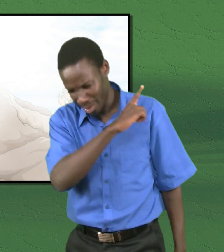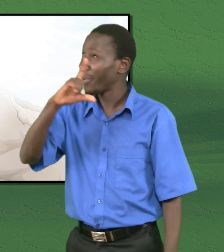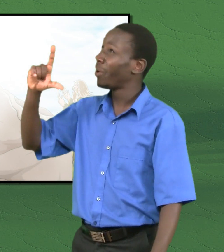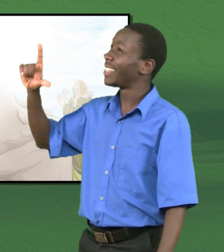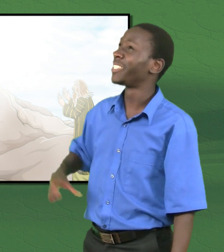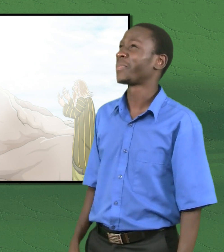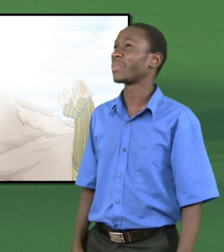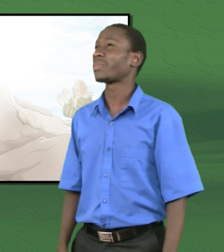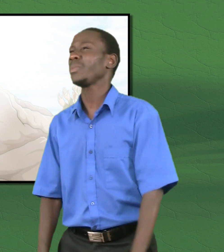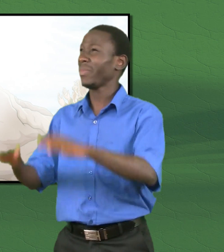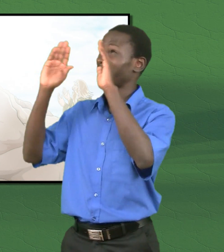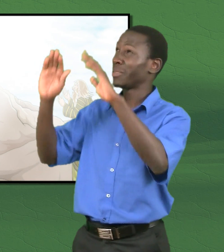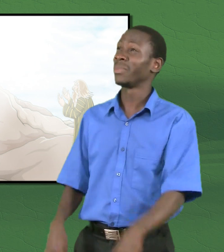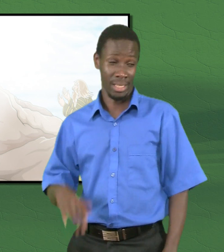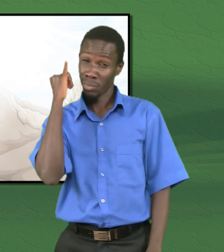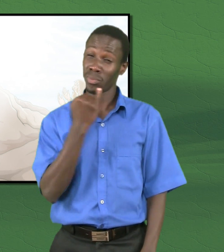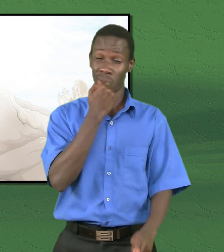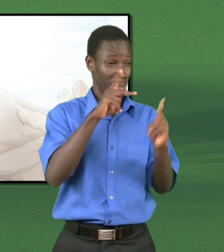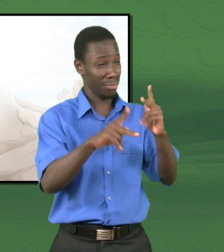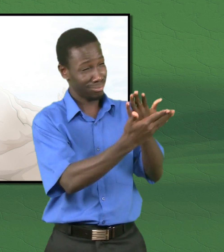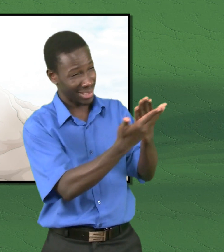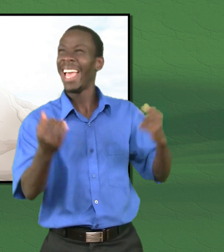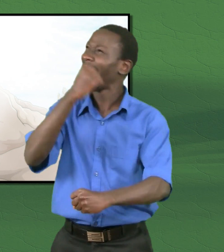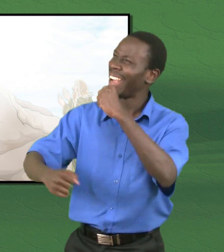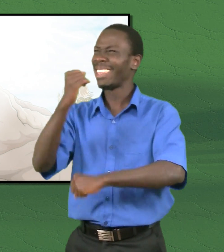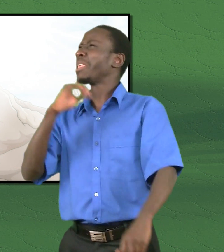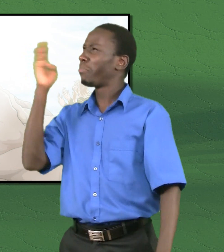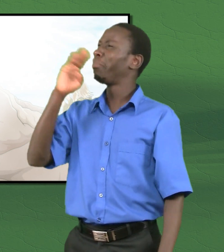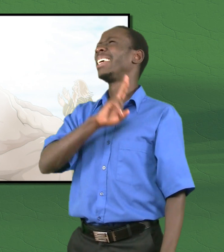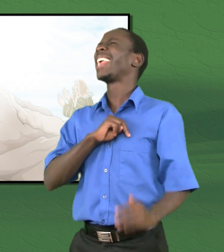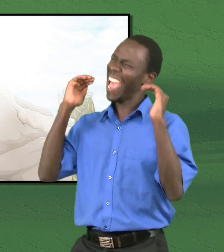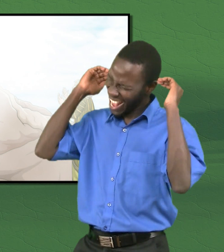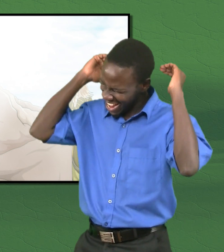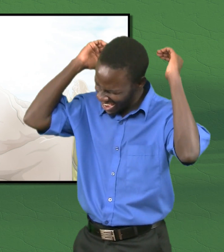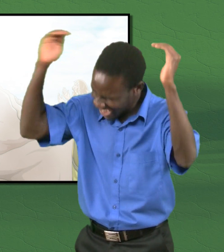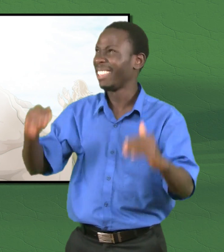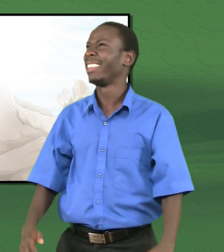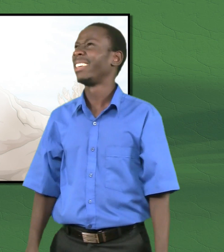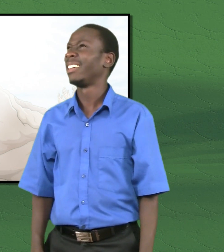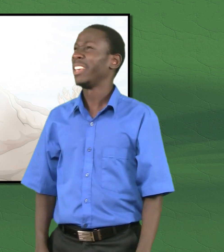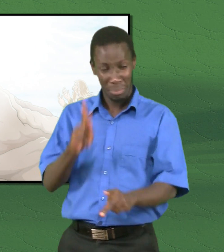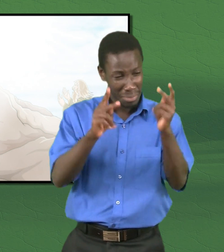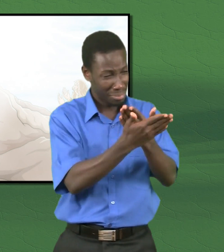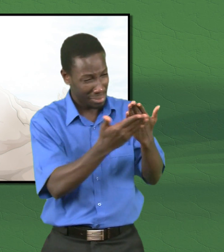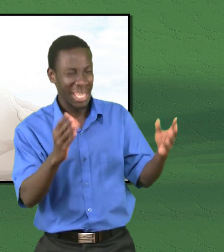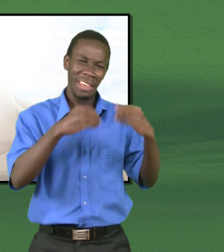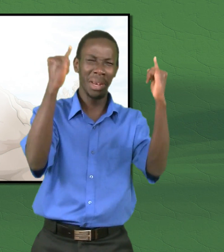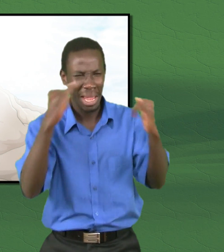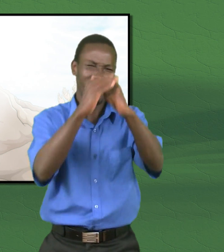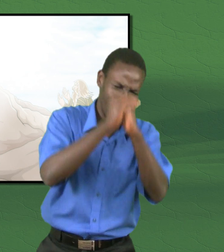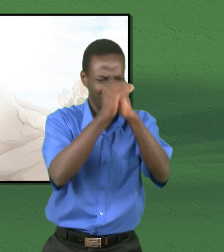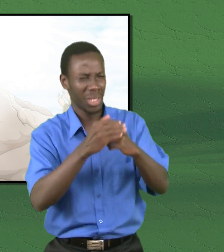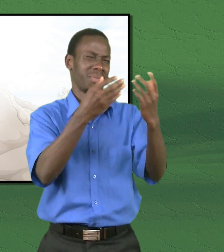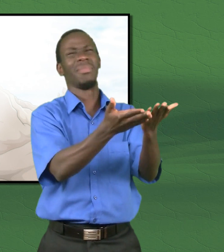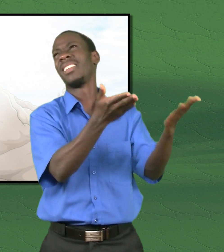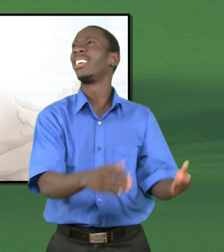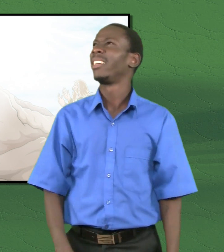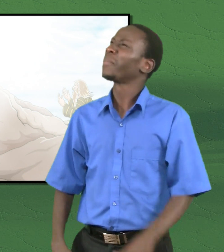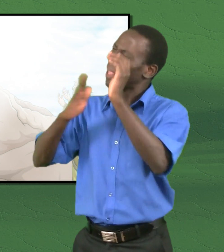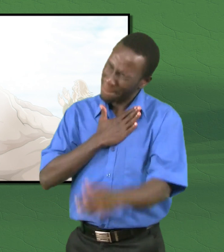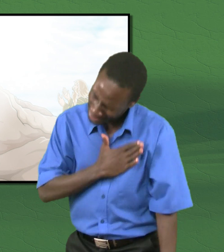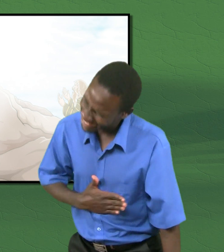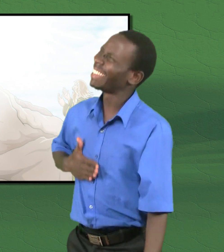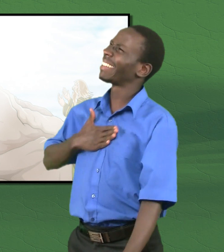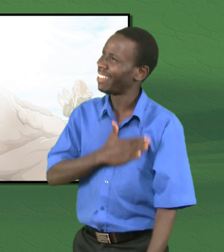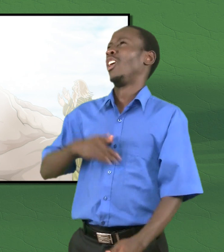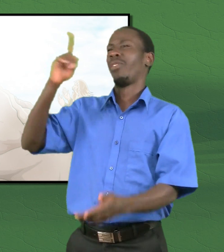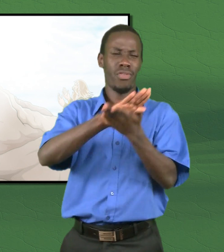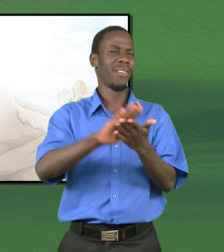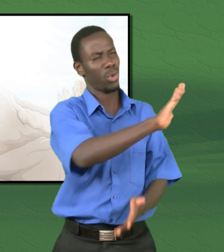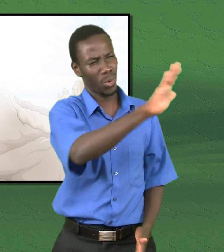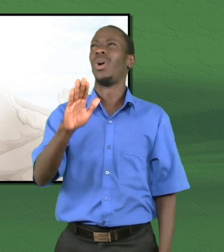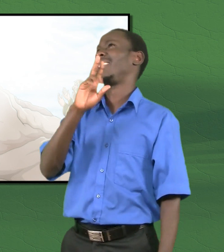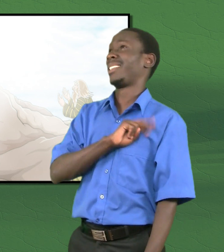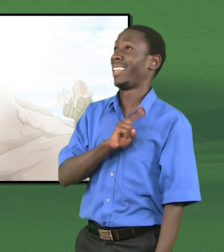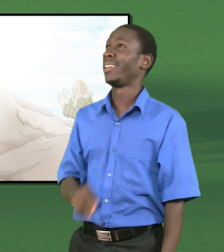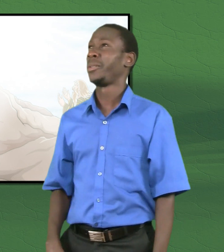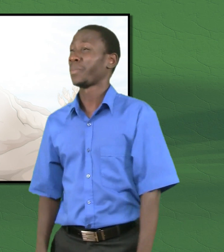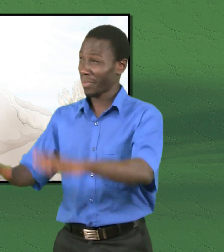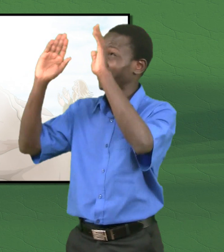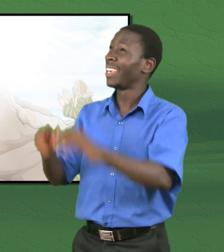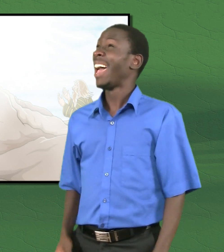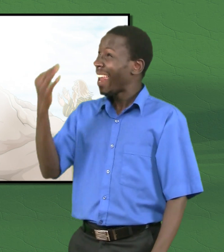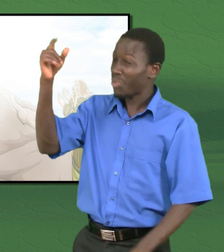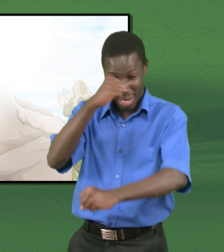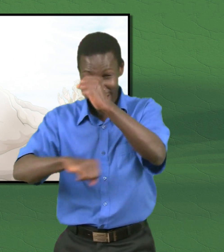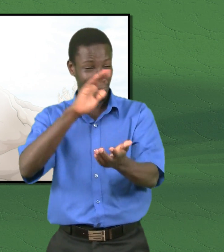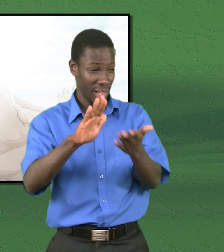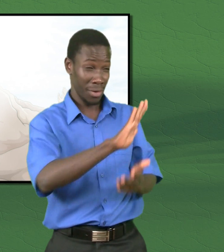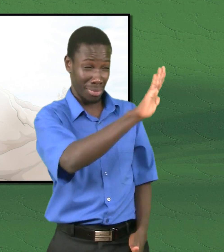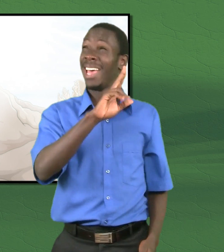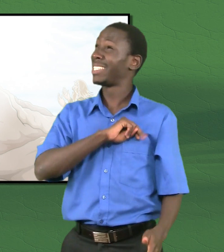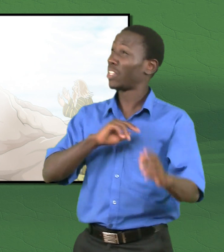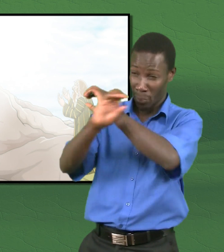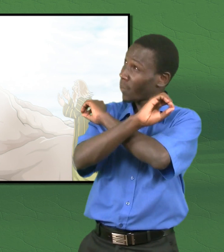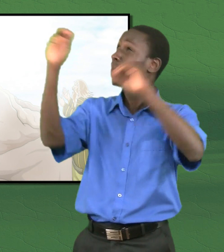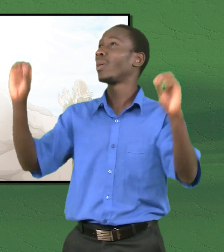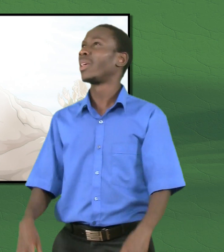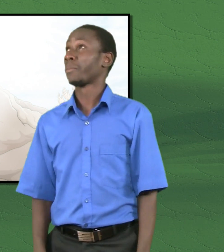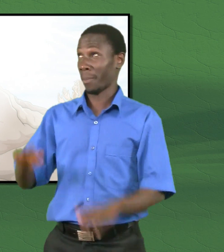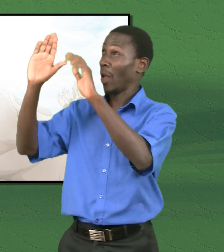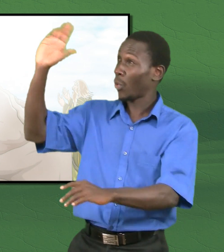They have made gods of gold for themselves. Yet now, if You would only forgive their sin....